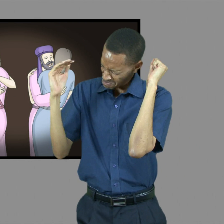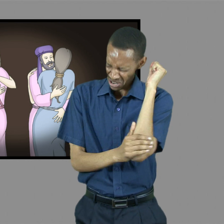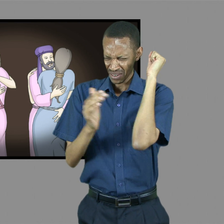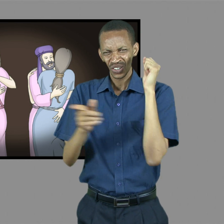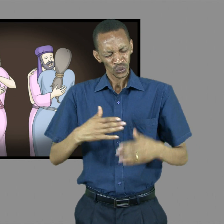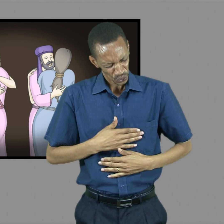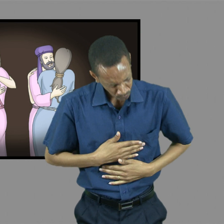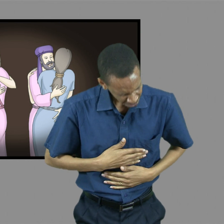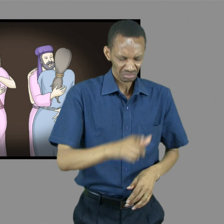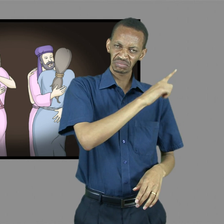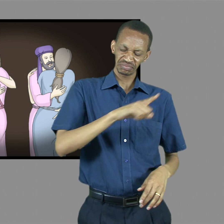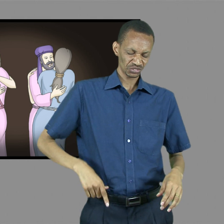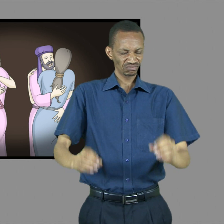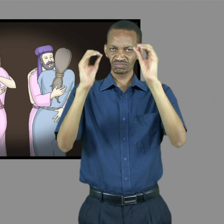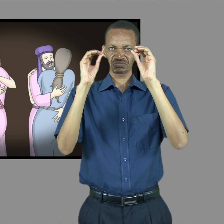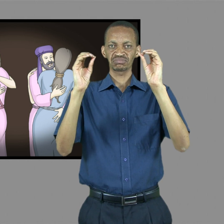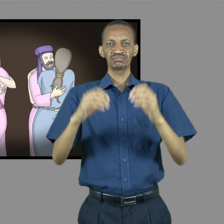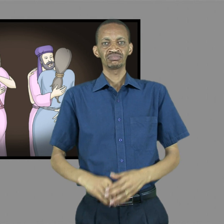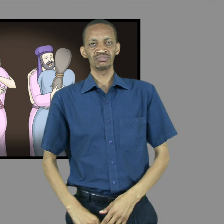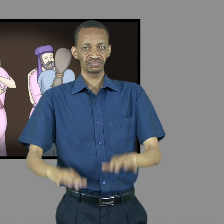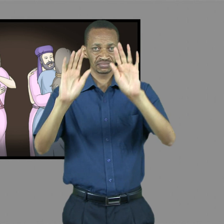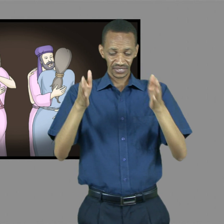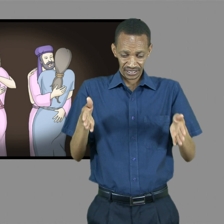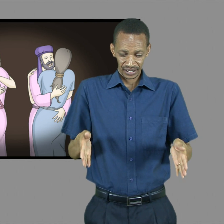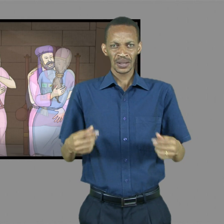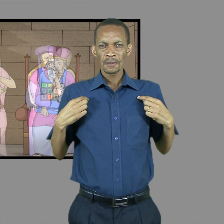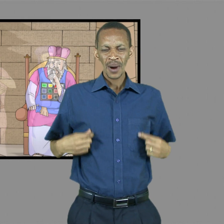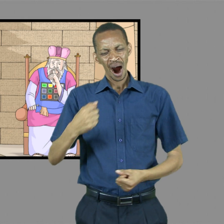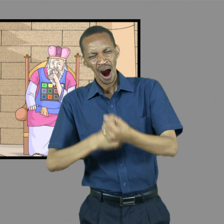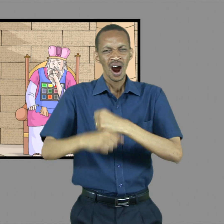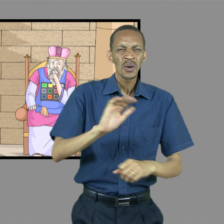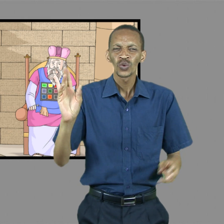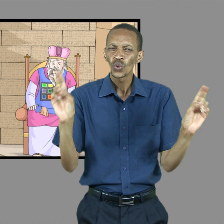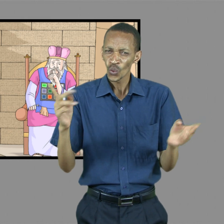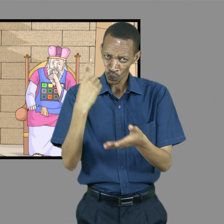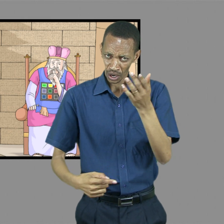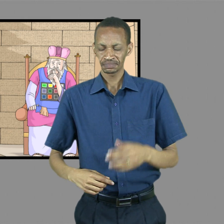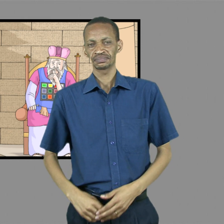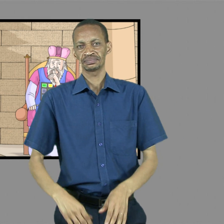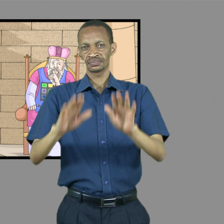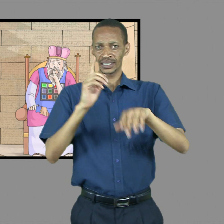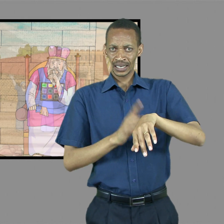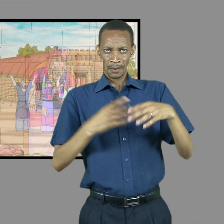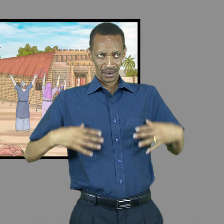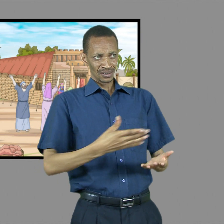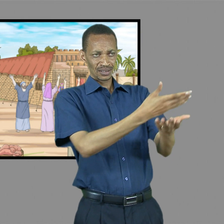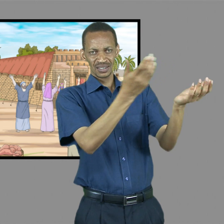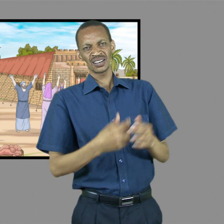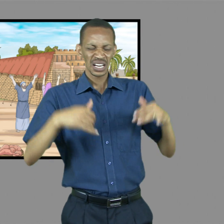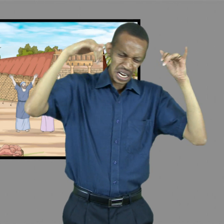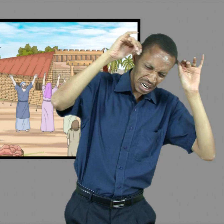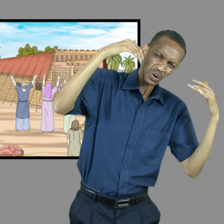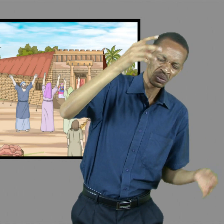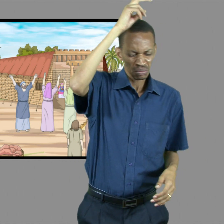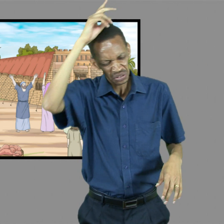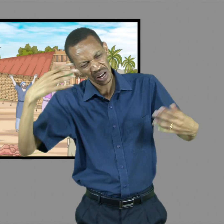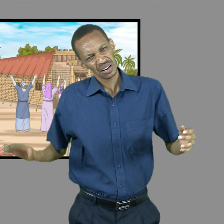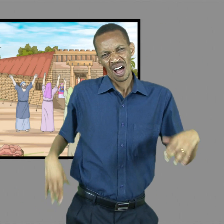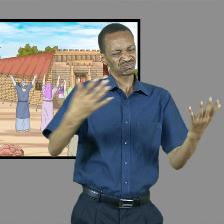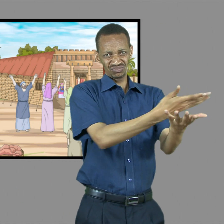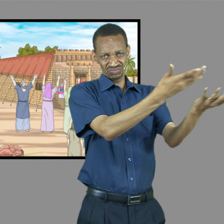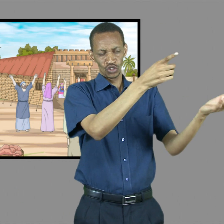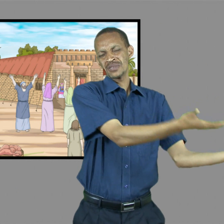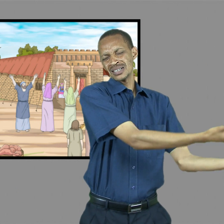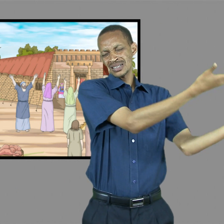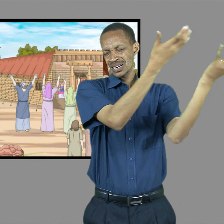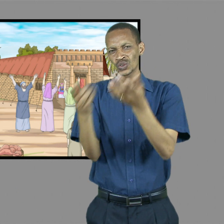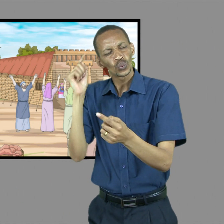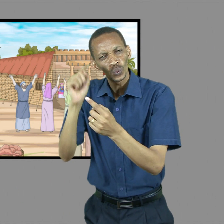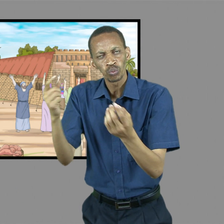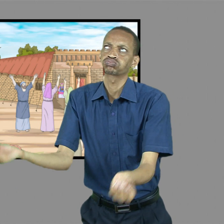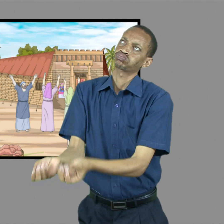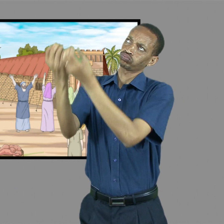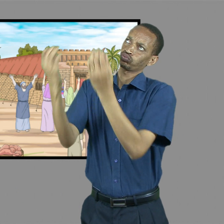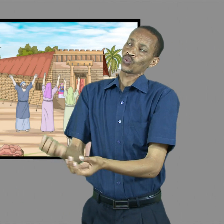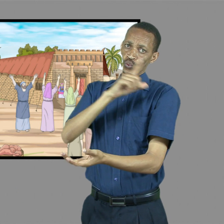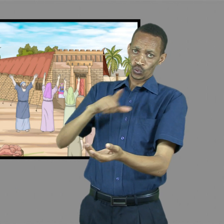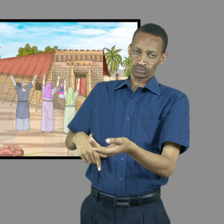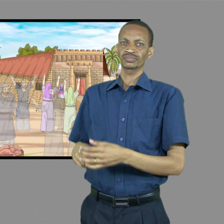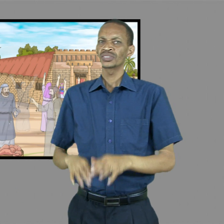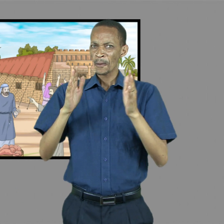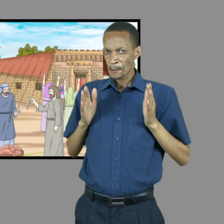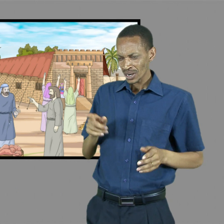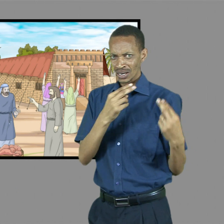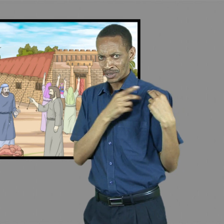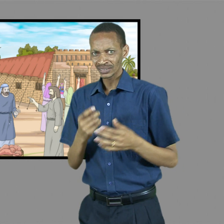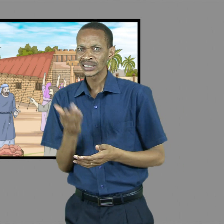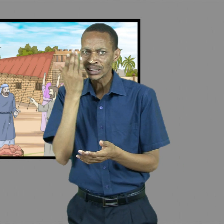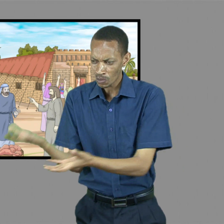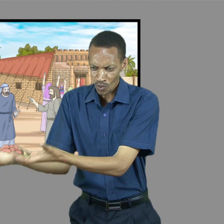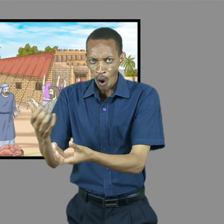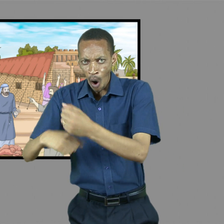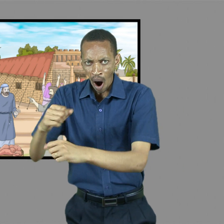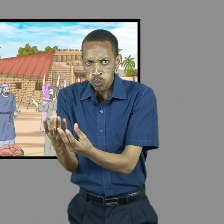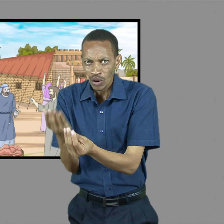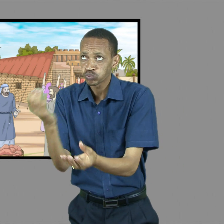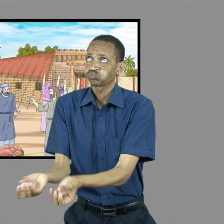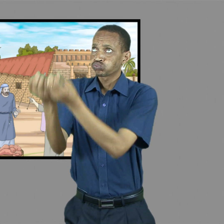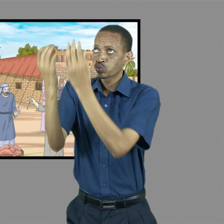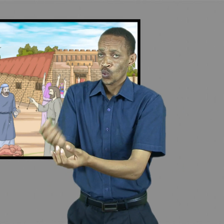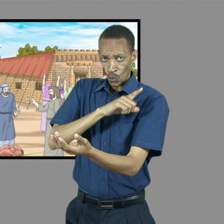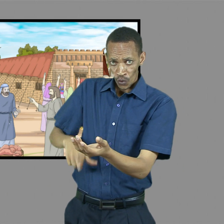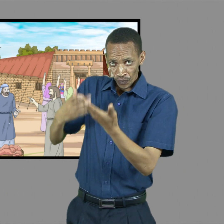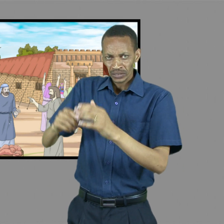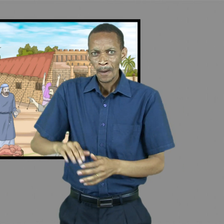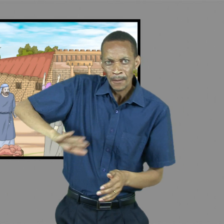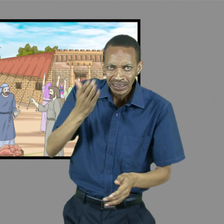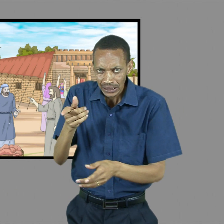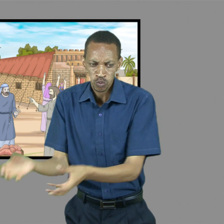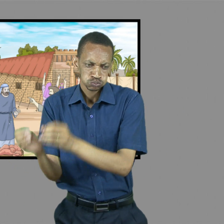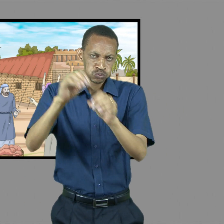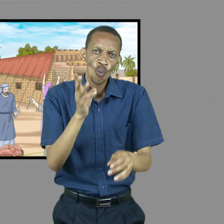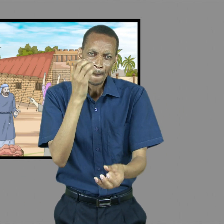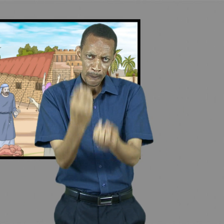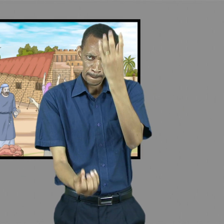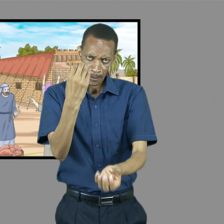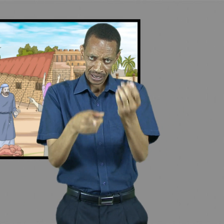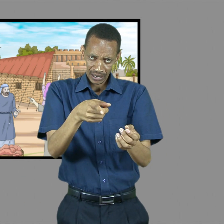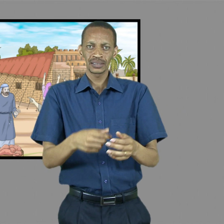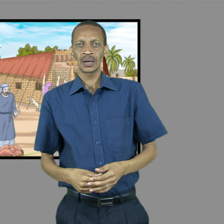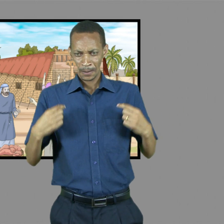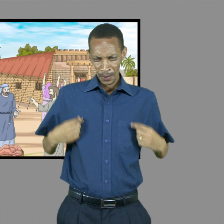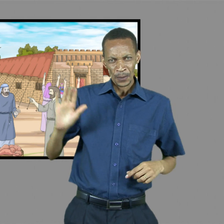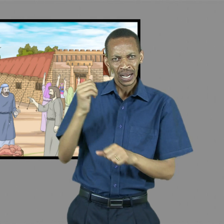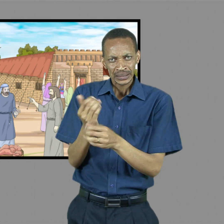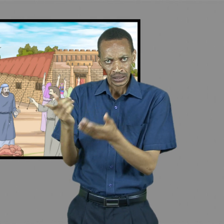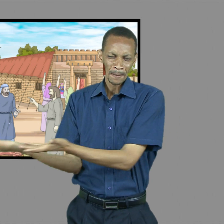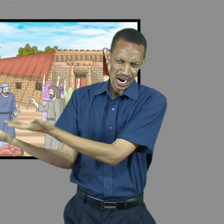When any man offered a sacrifice, the servant of the priest would come with a three-pronged meat fork while the meat was boiling and plunge it into the pan or kettle or cauldron or cooking pot.